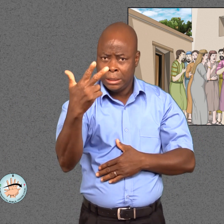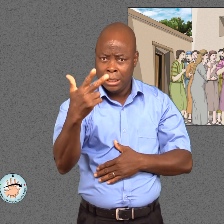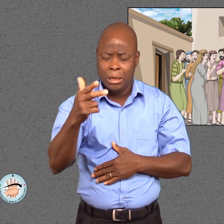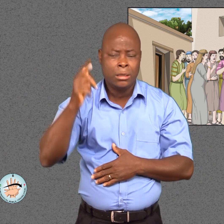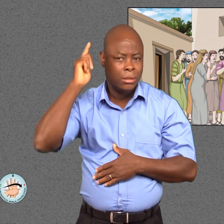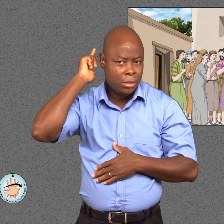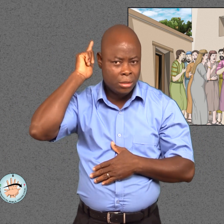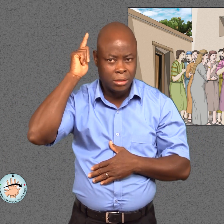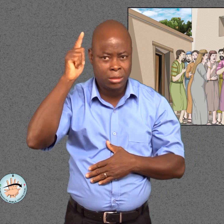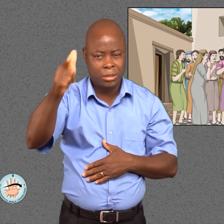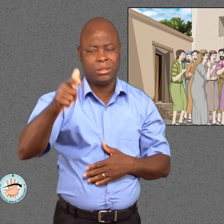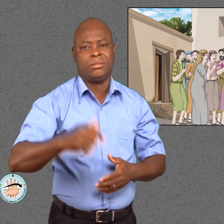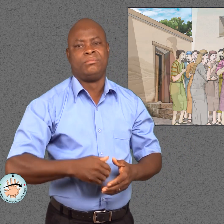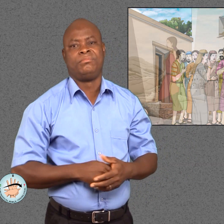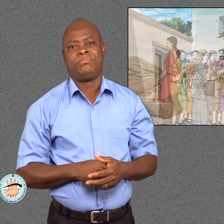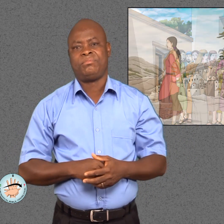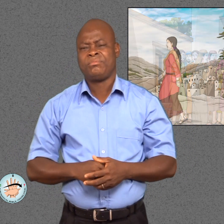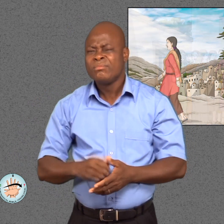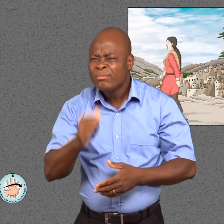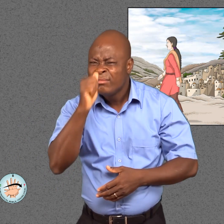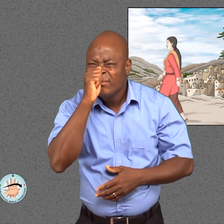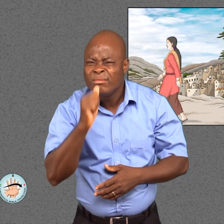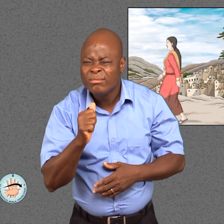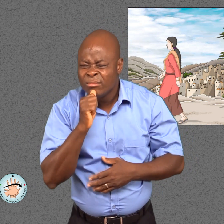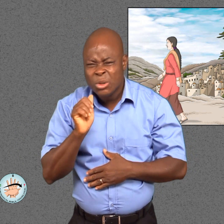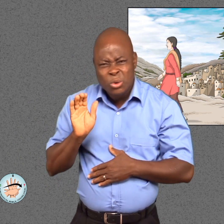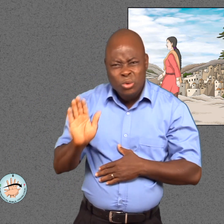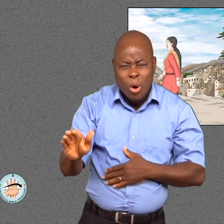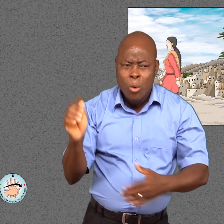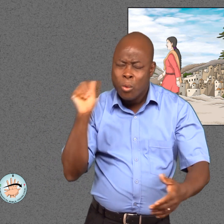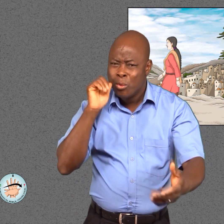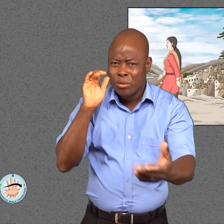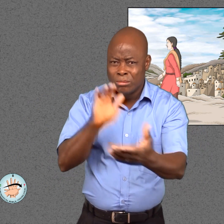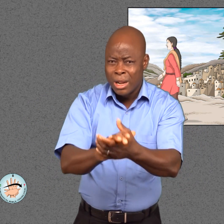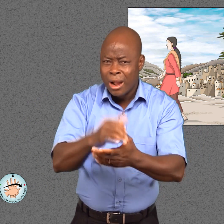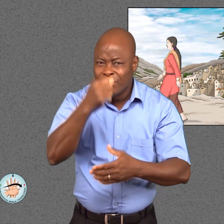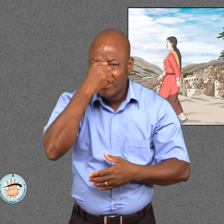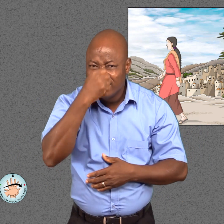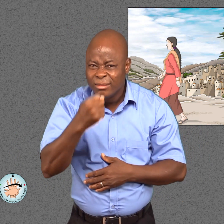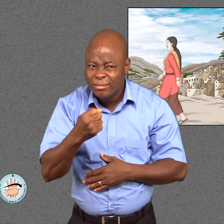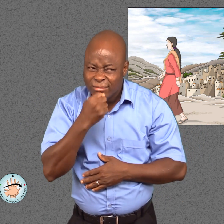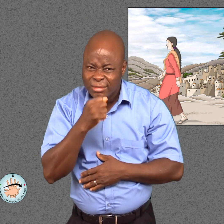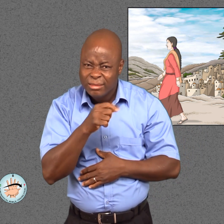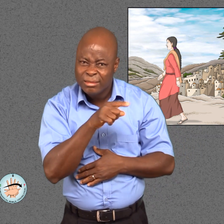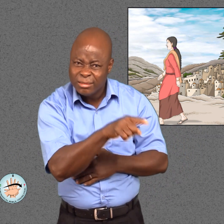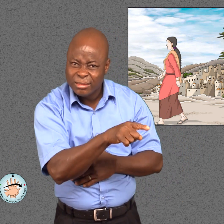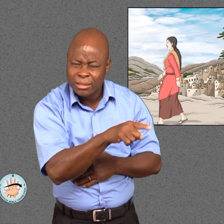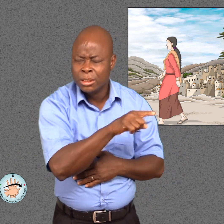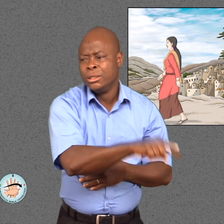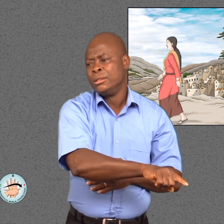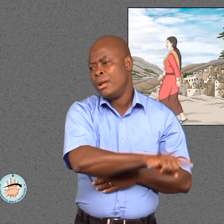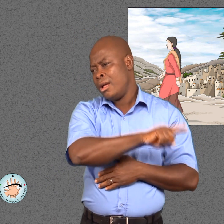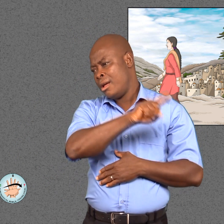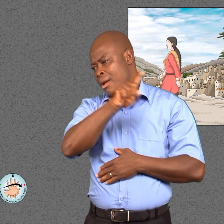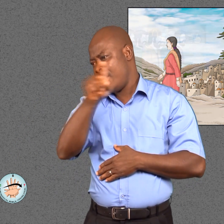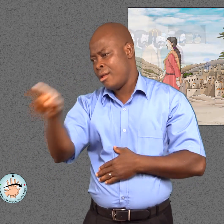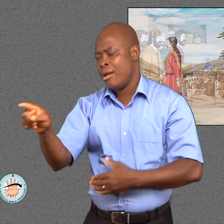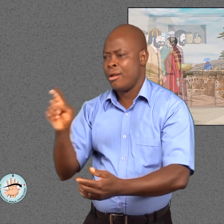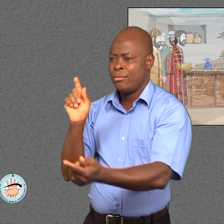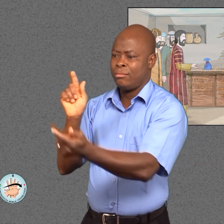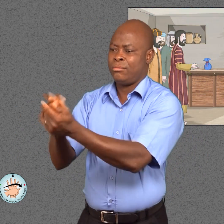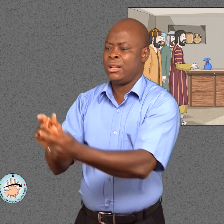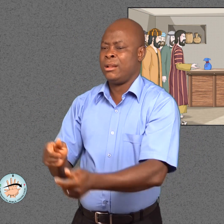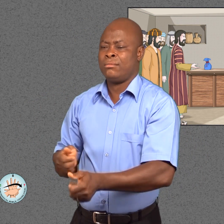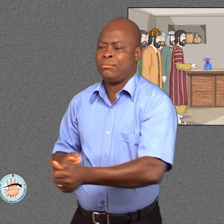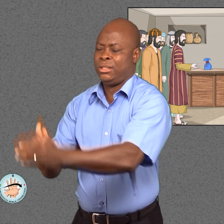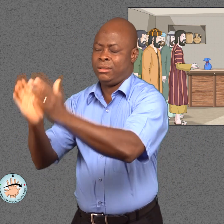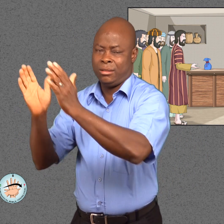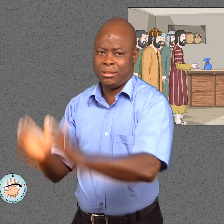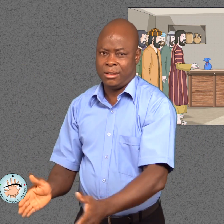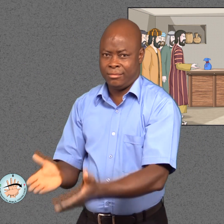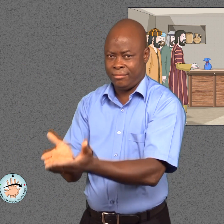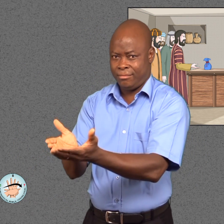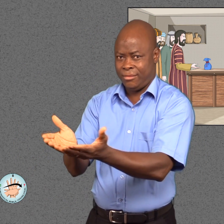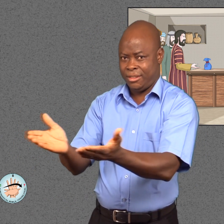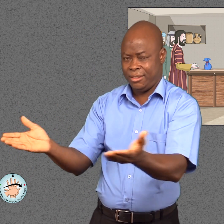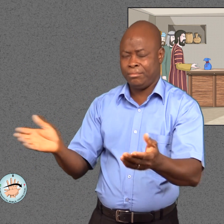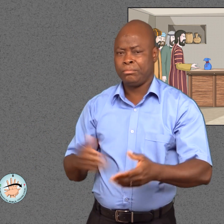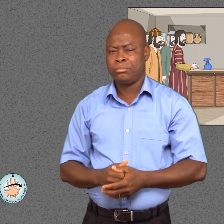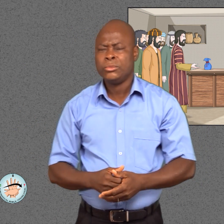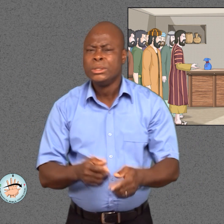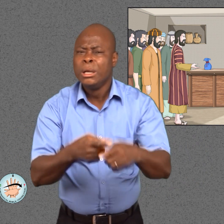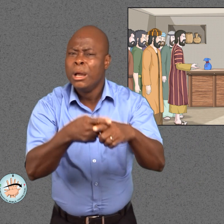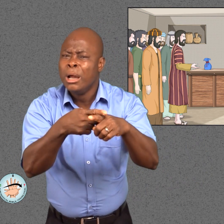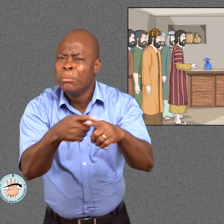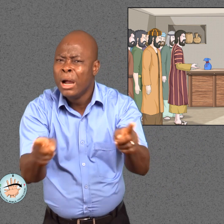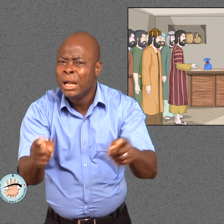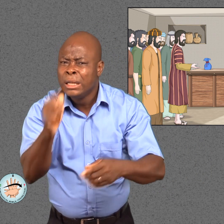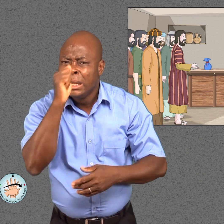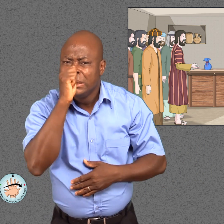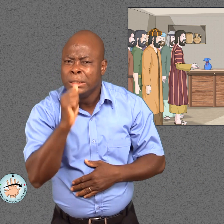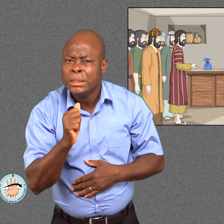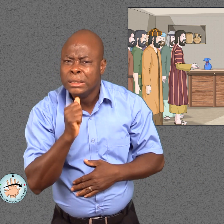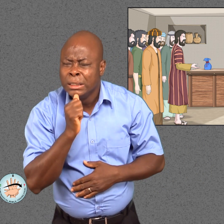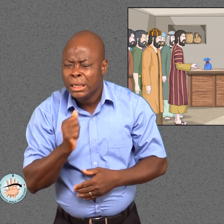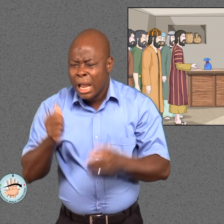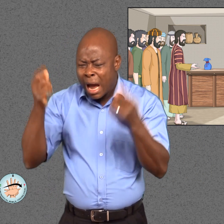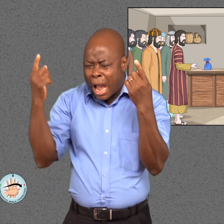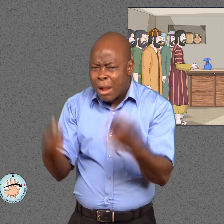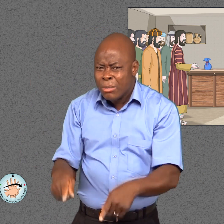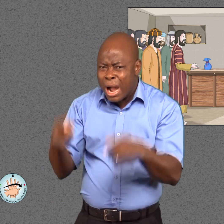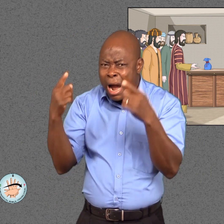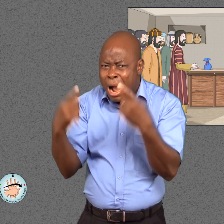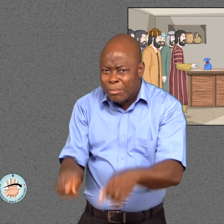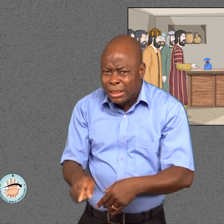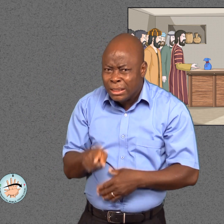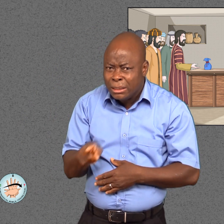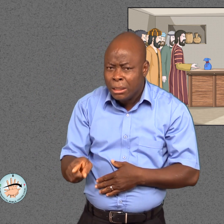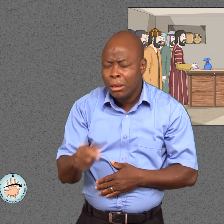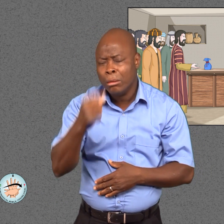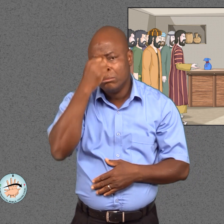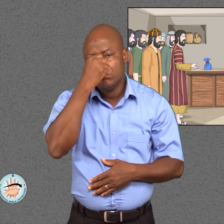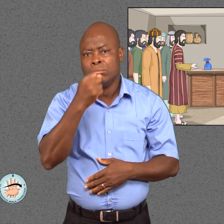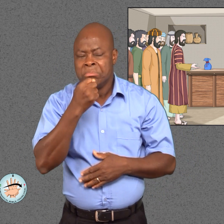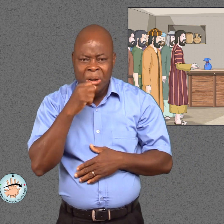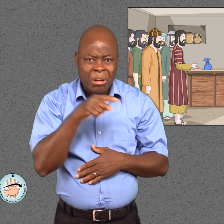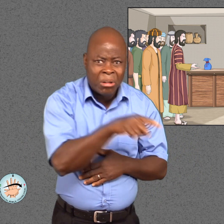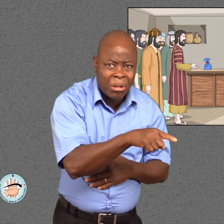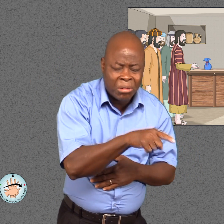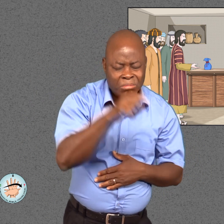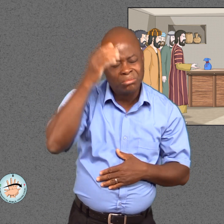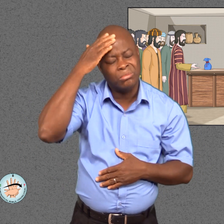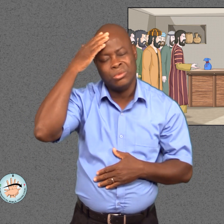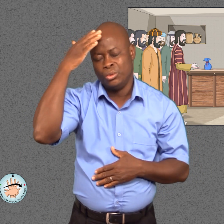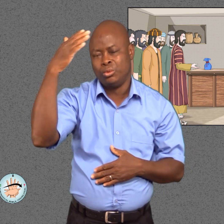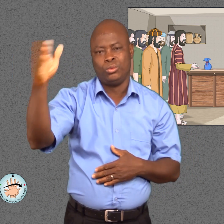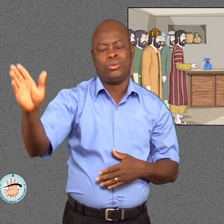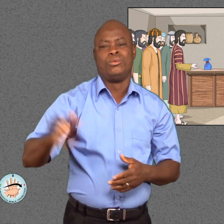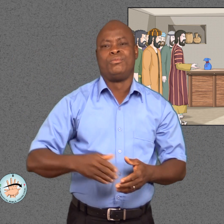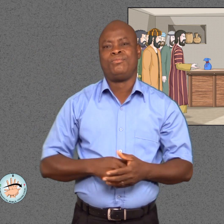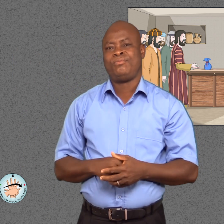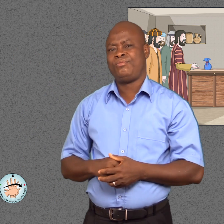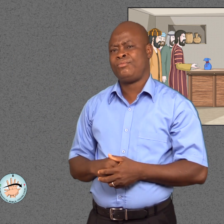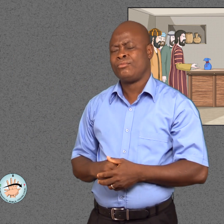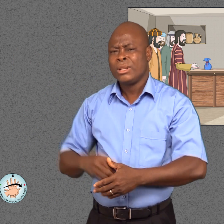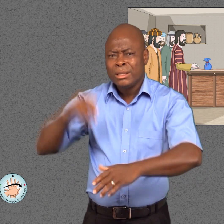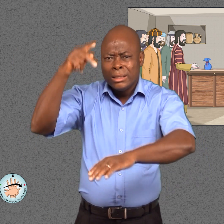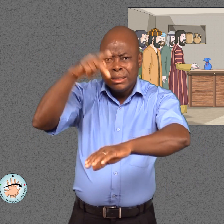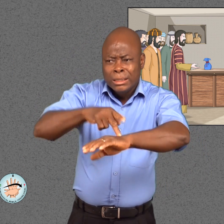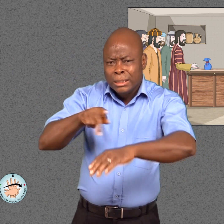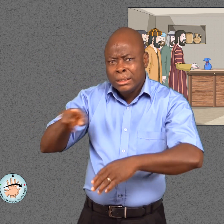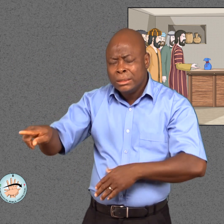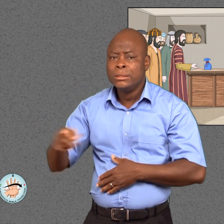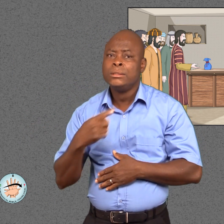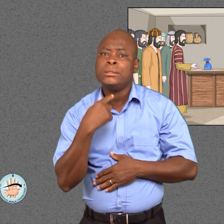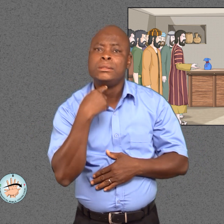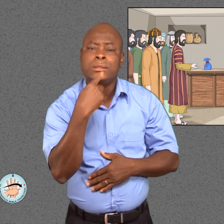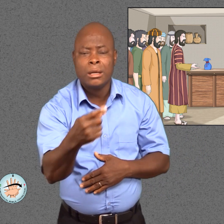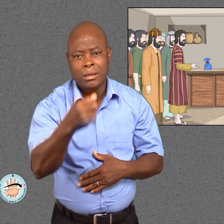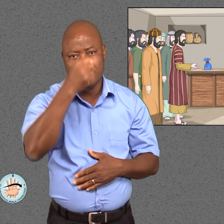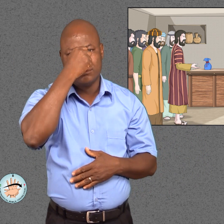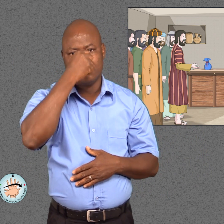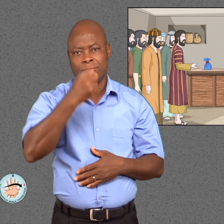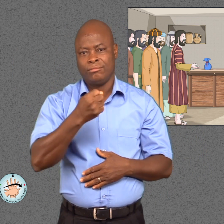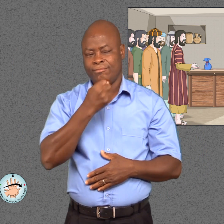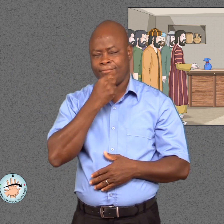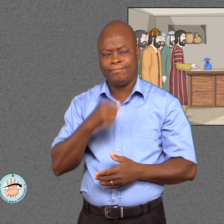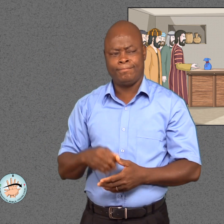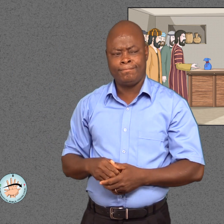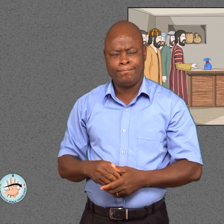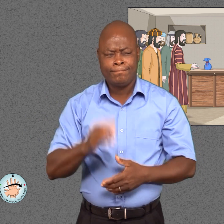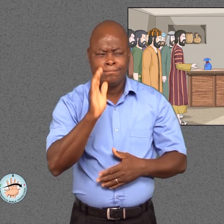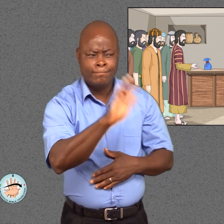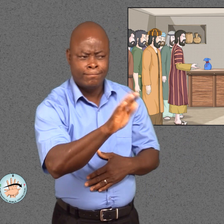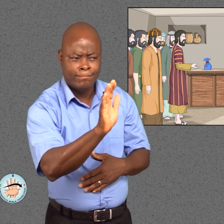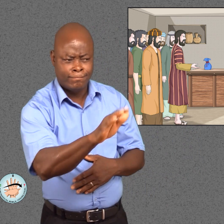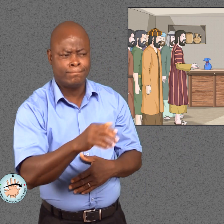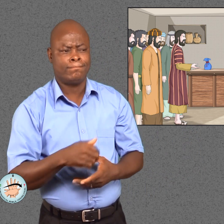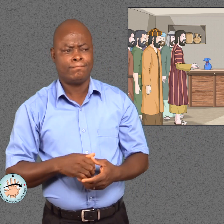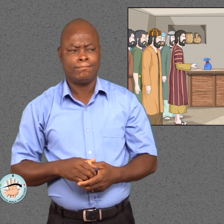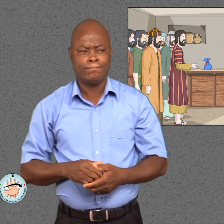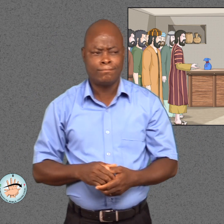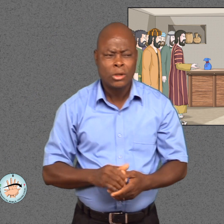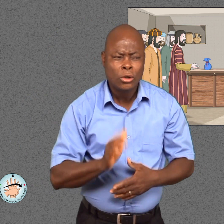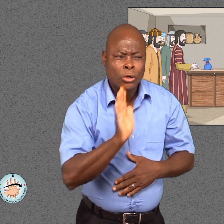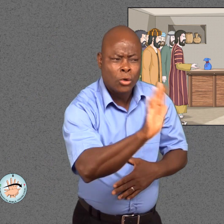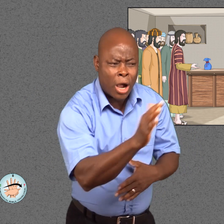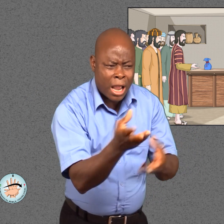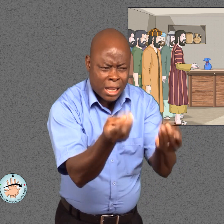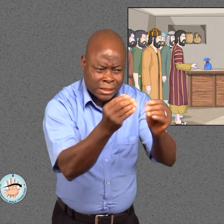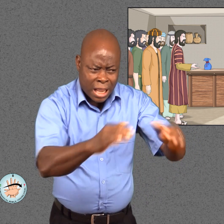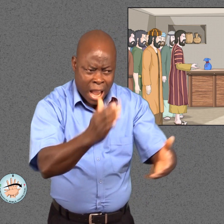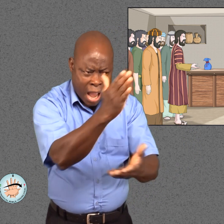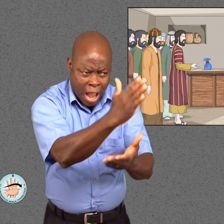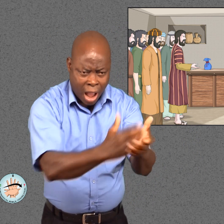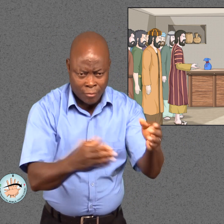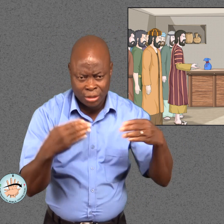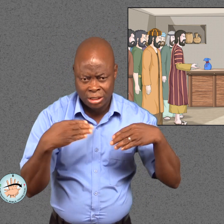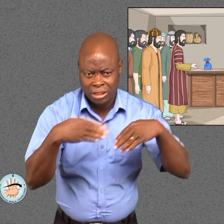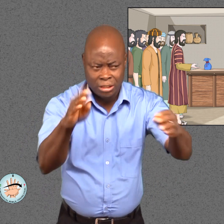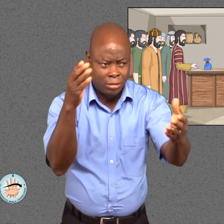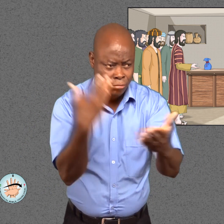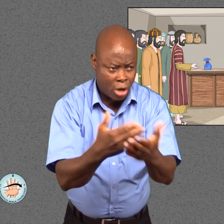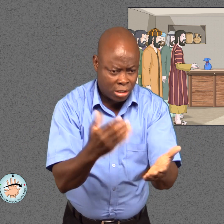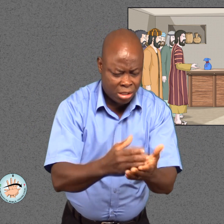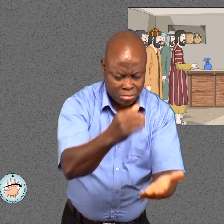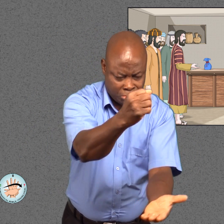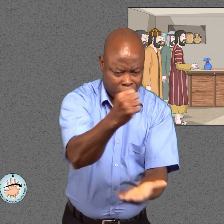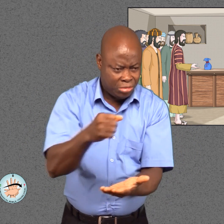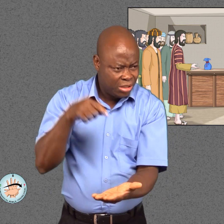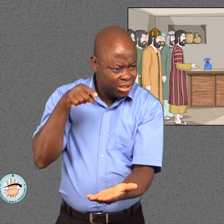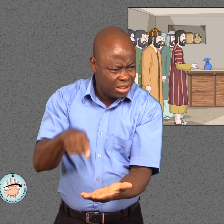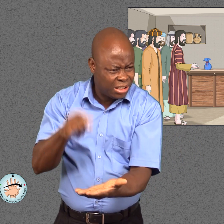About three hours later his wife also came in, unaware of what had happened.